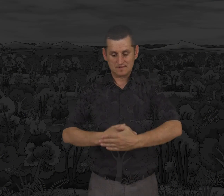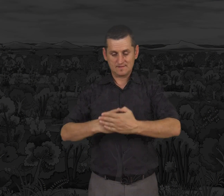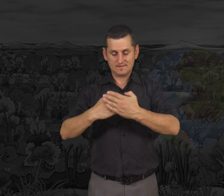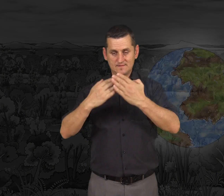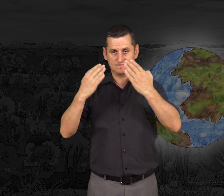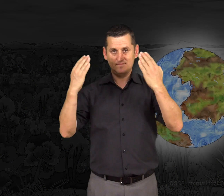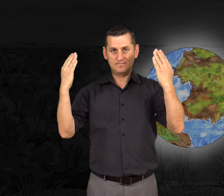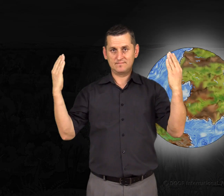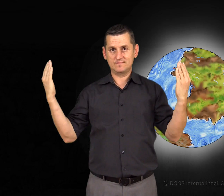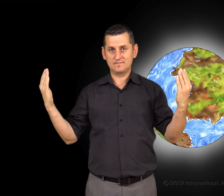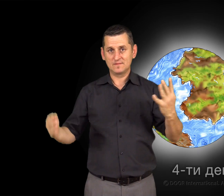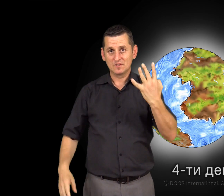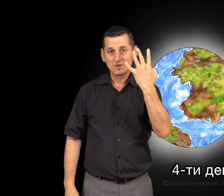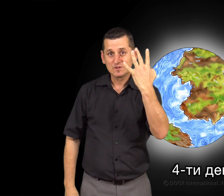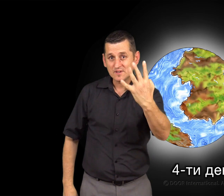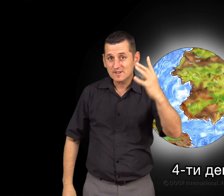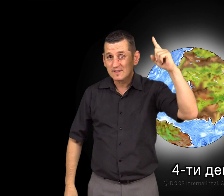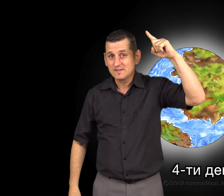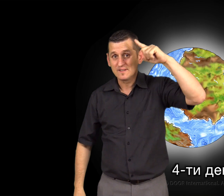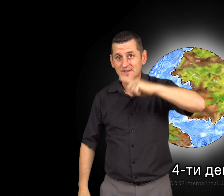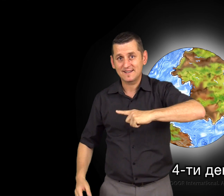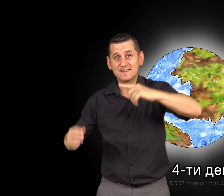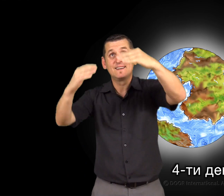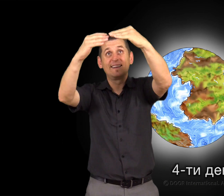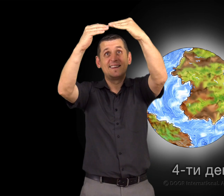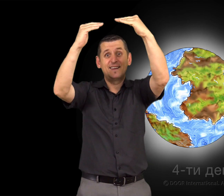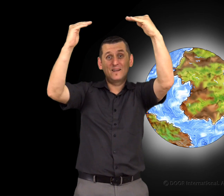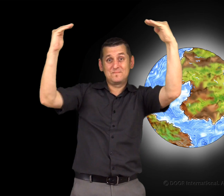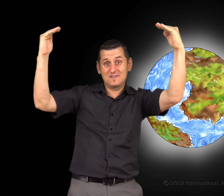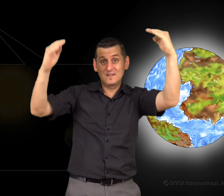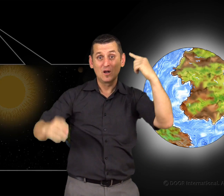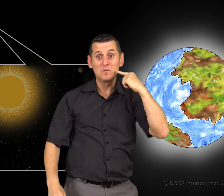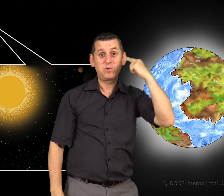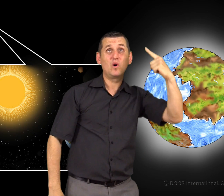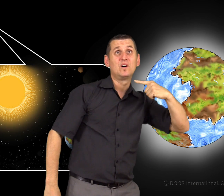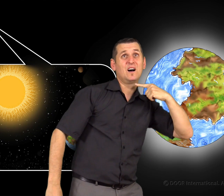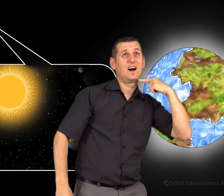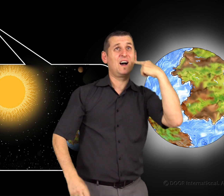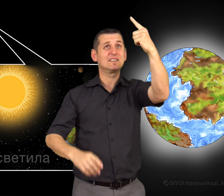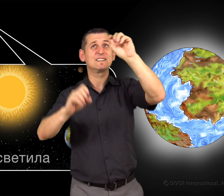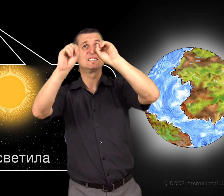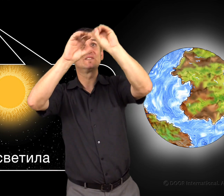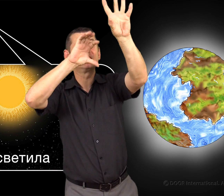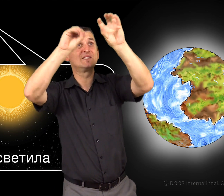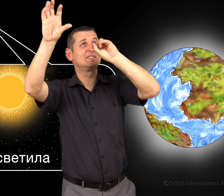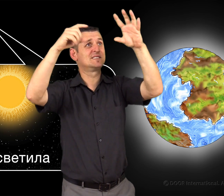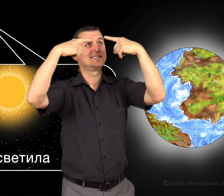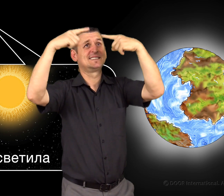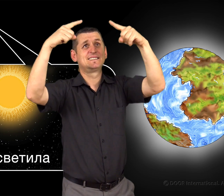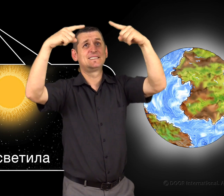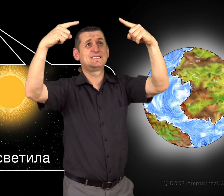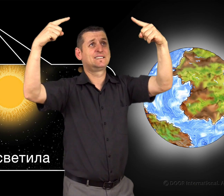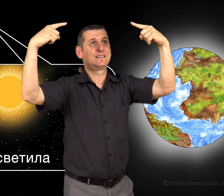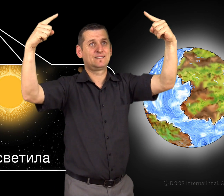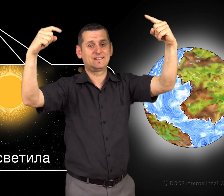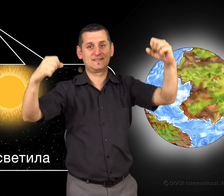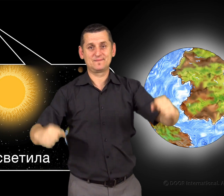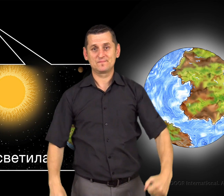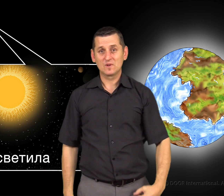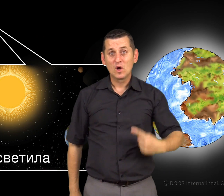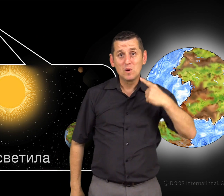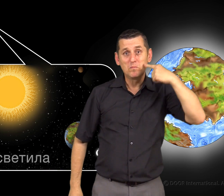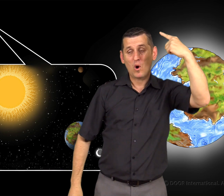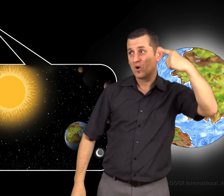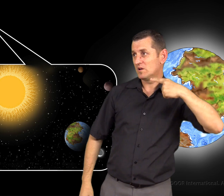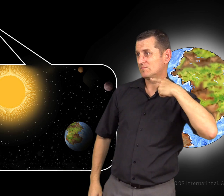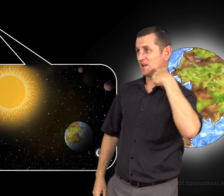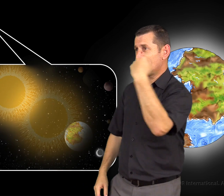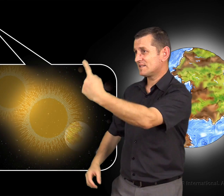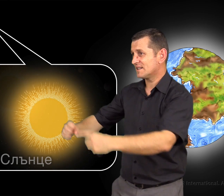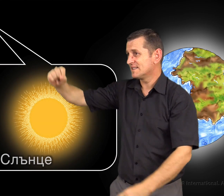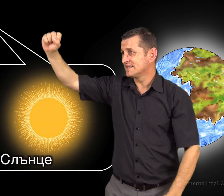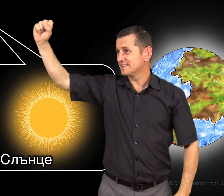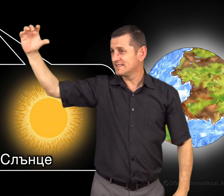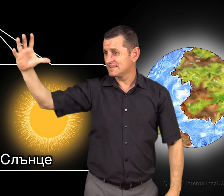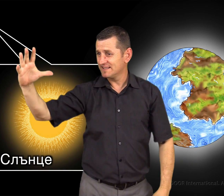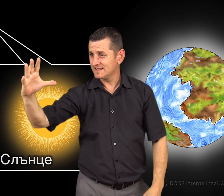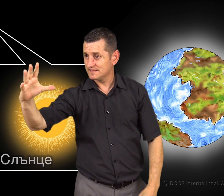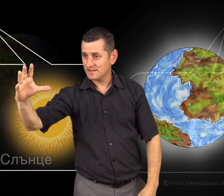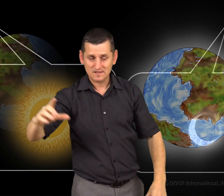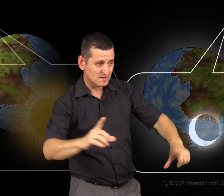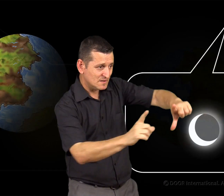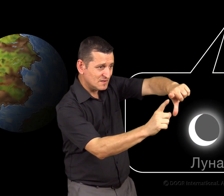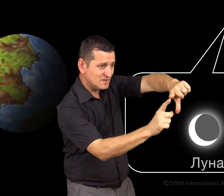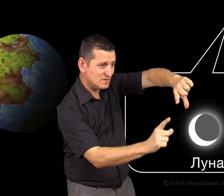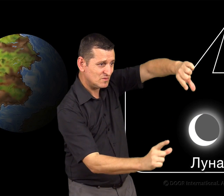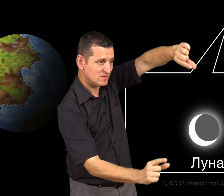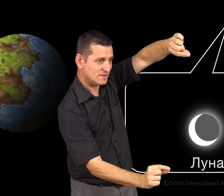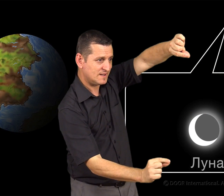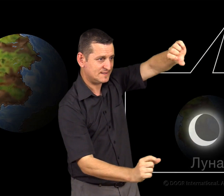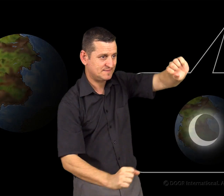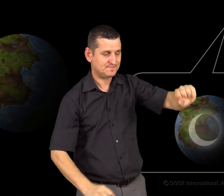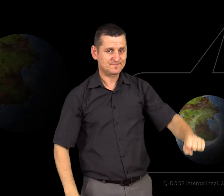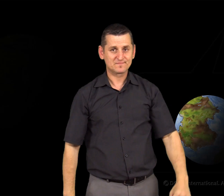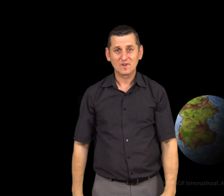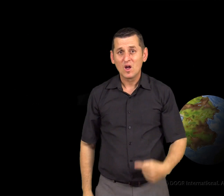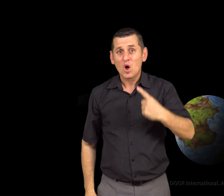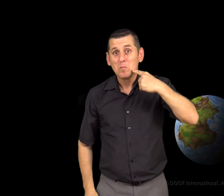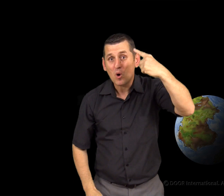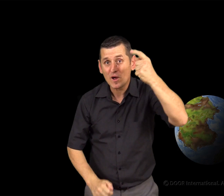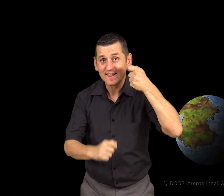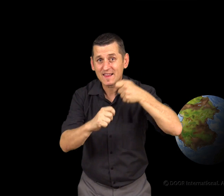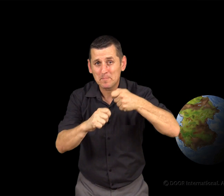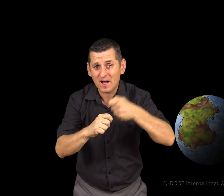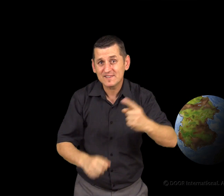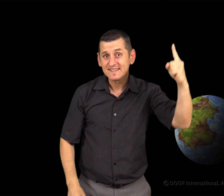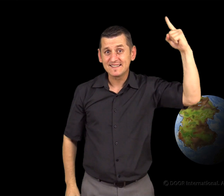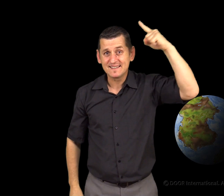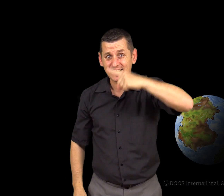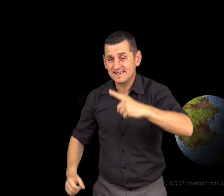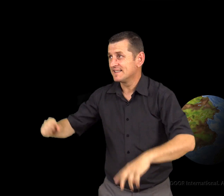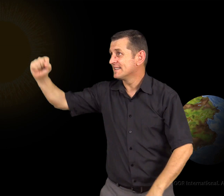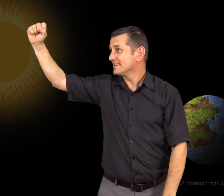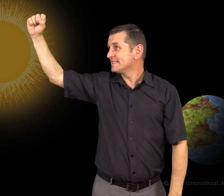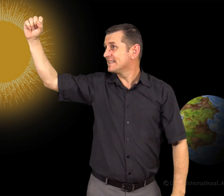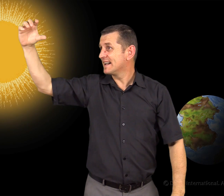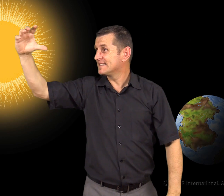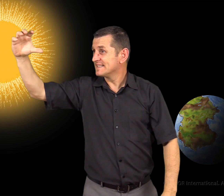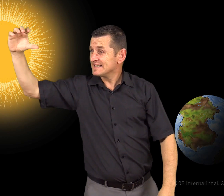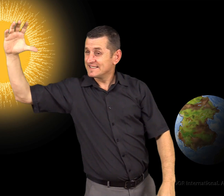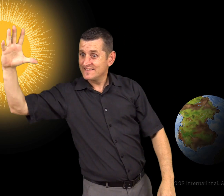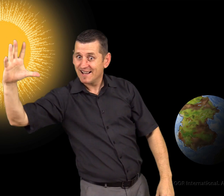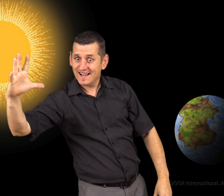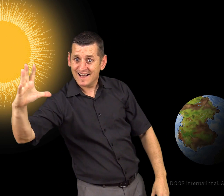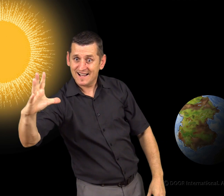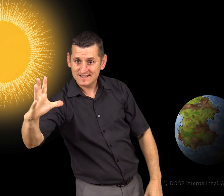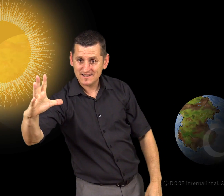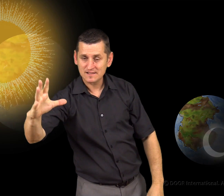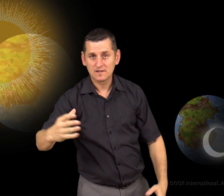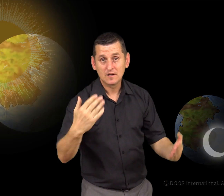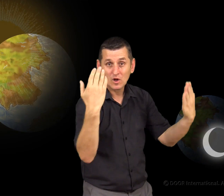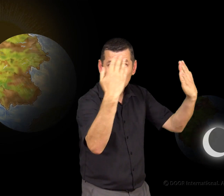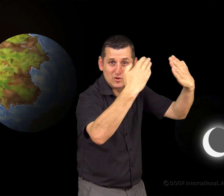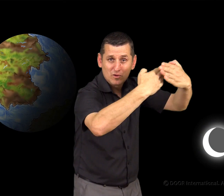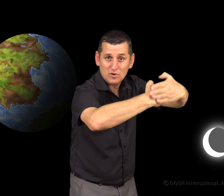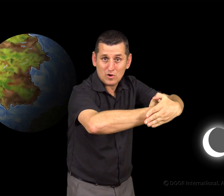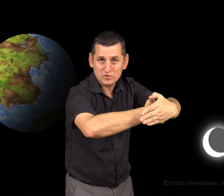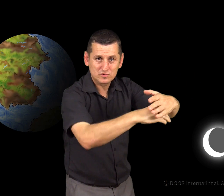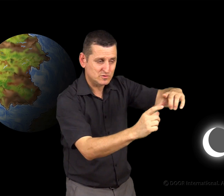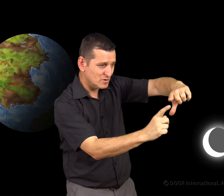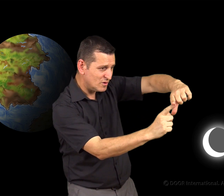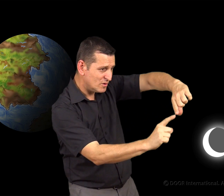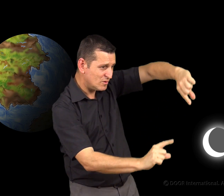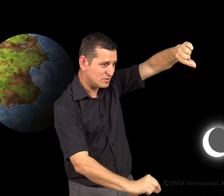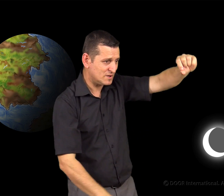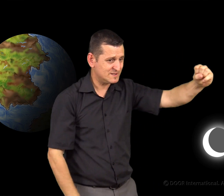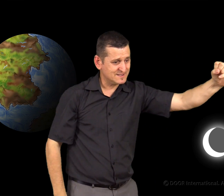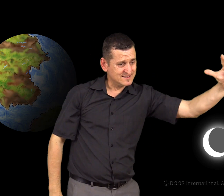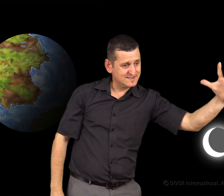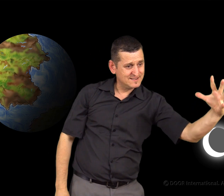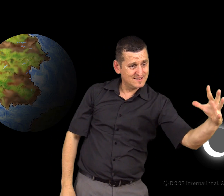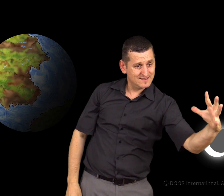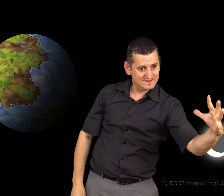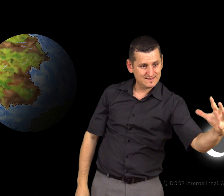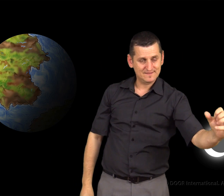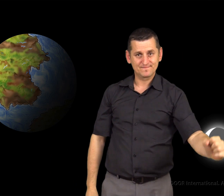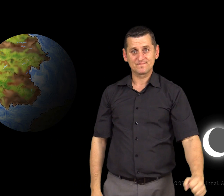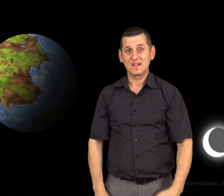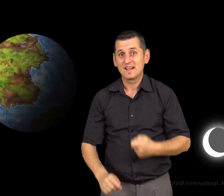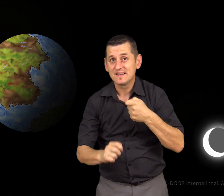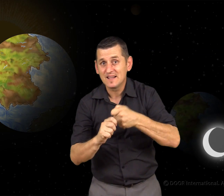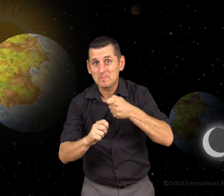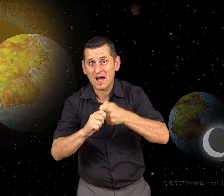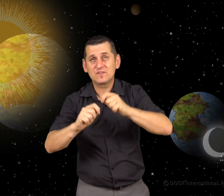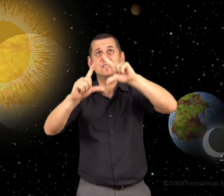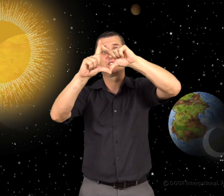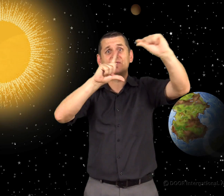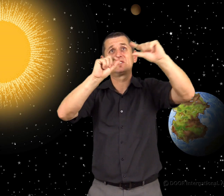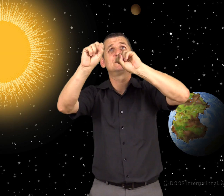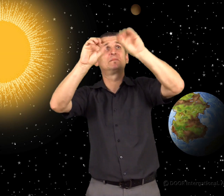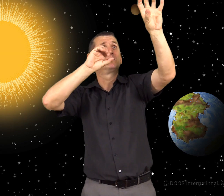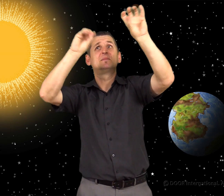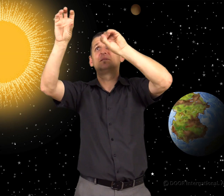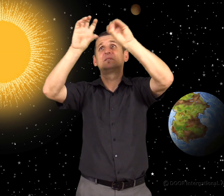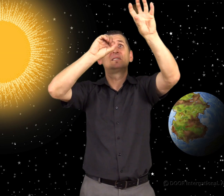And God said, “Let there be lights in the expanse of the sky to distinguish between the day and the night, and let them be signs to mark the seasons and days and years. And let them serve as lights in the expanse of the sky to shine upon the earth.”